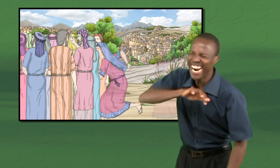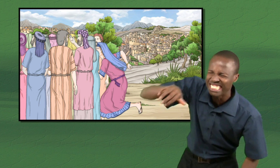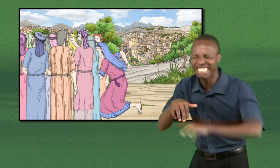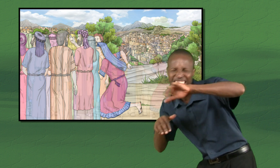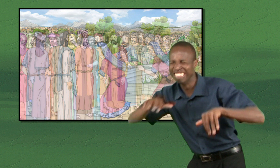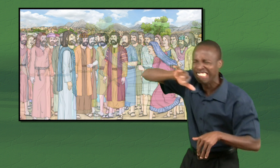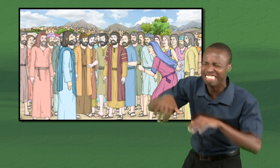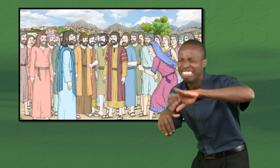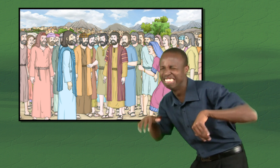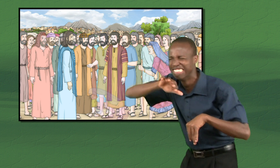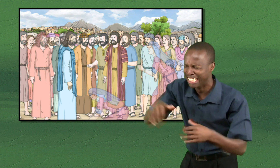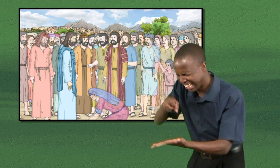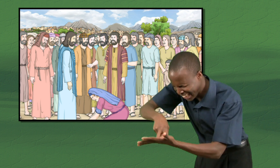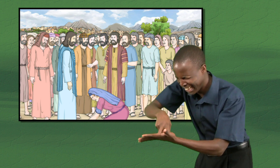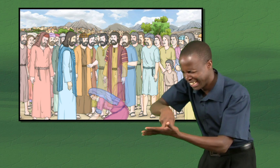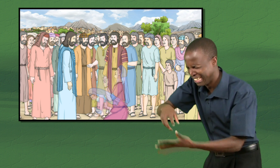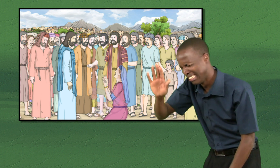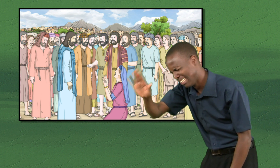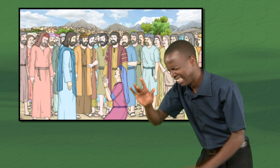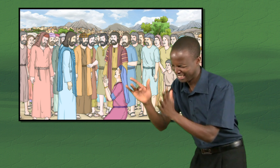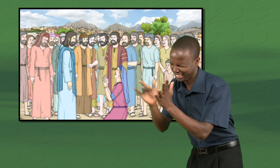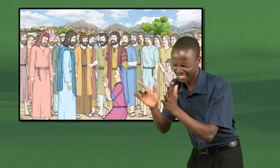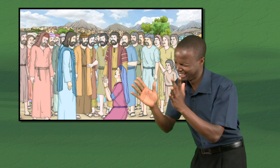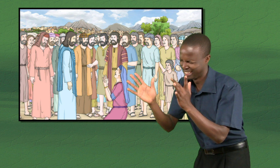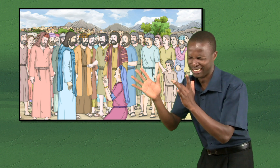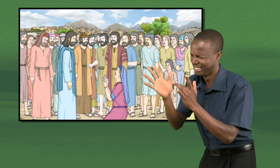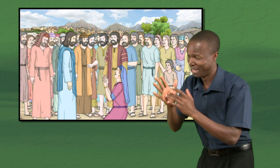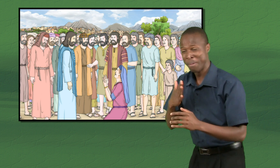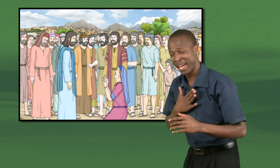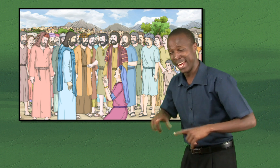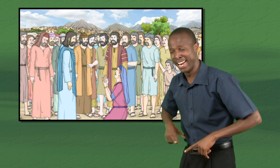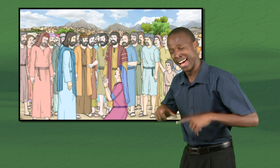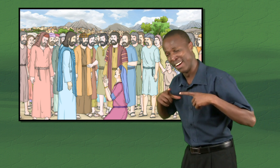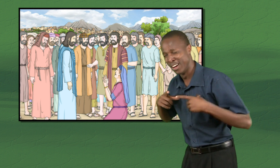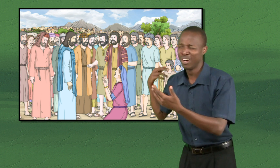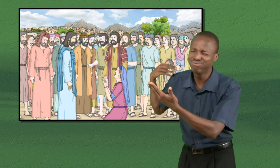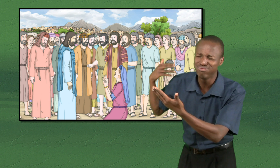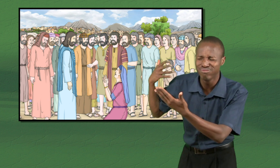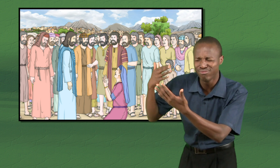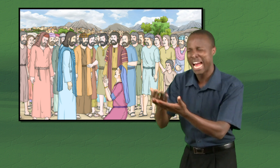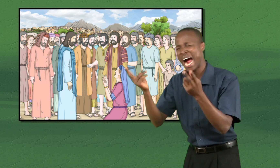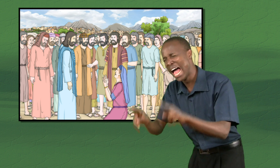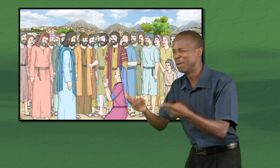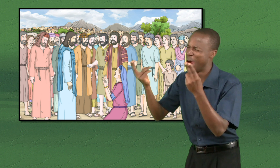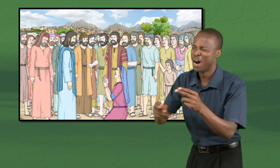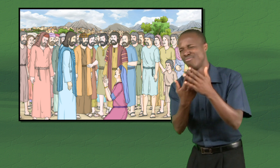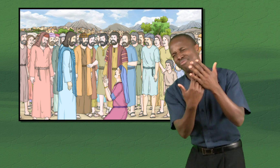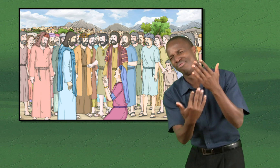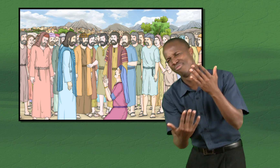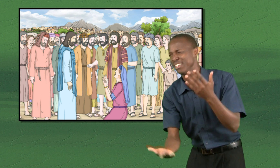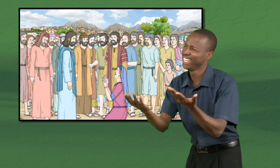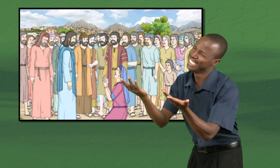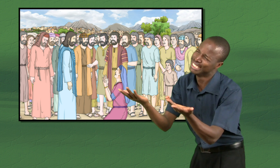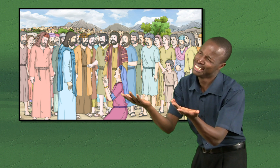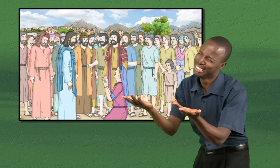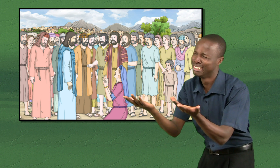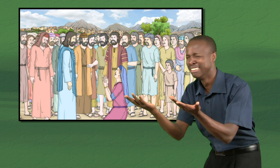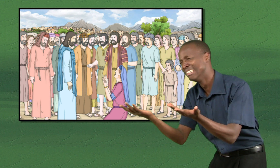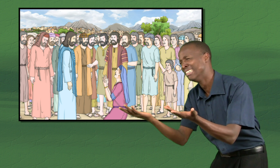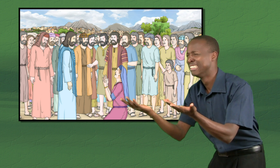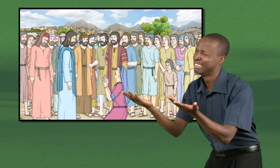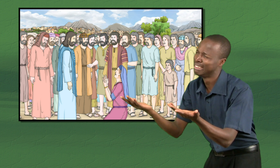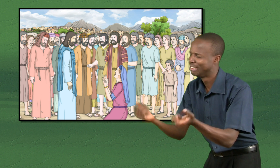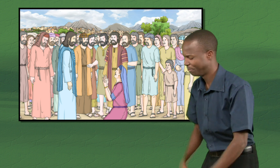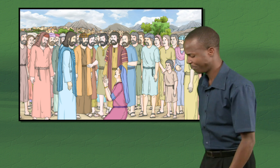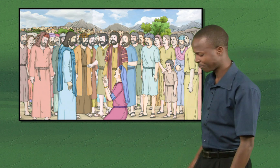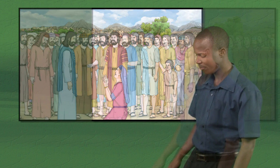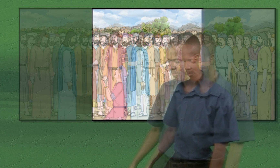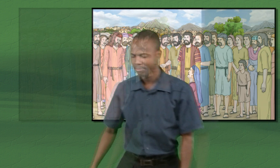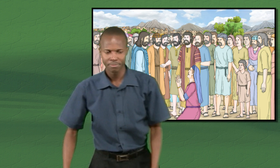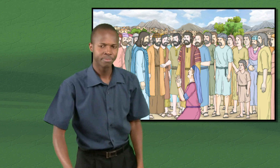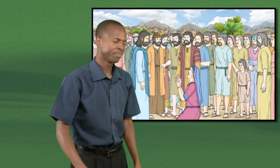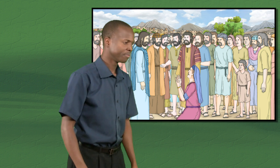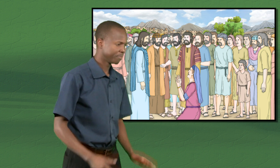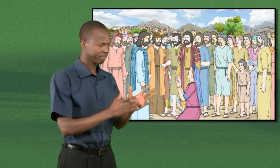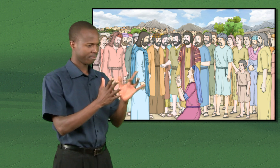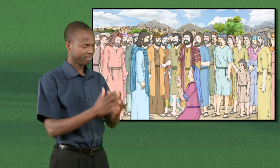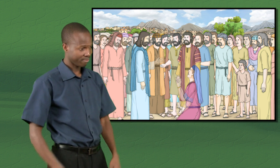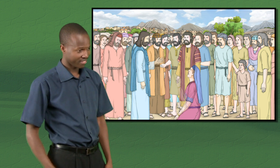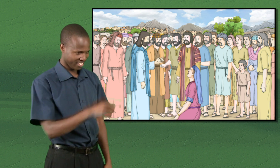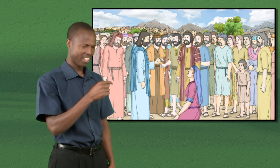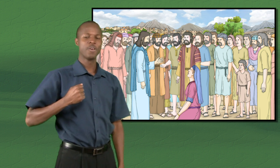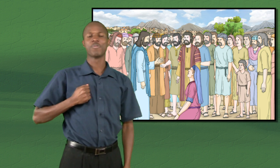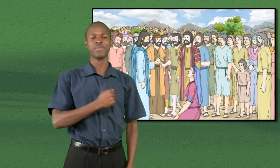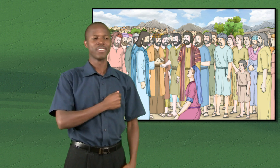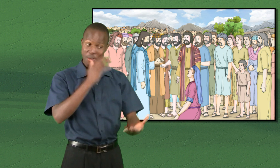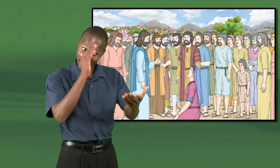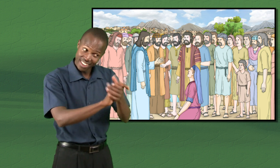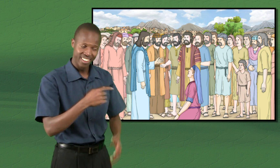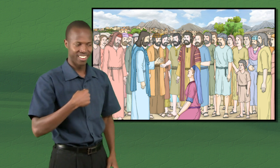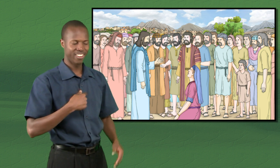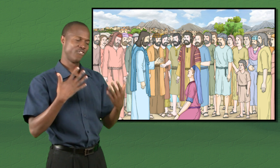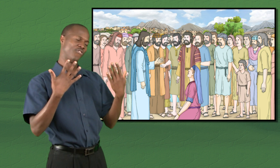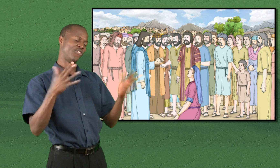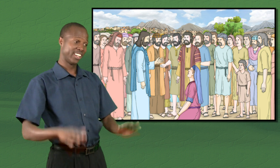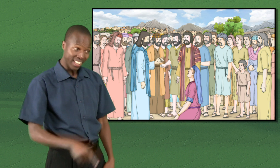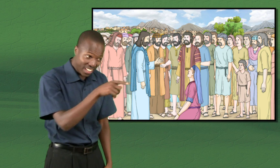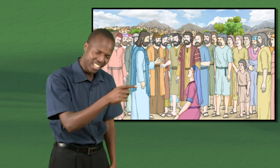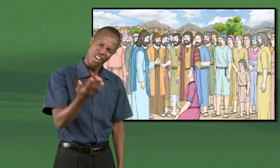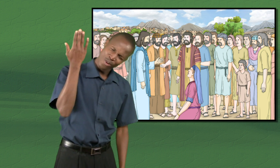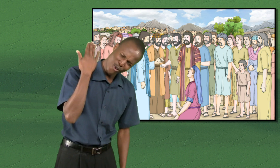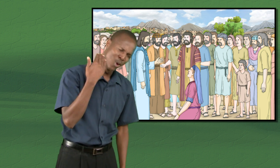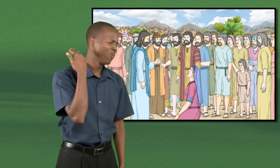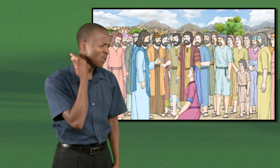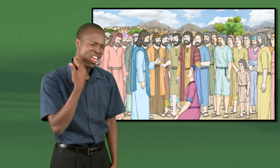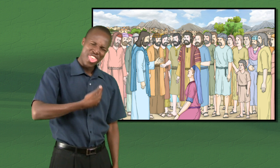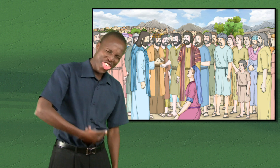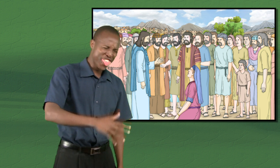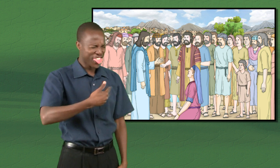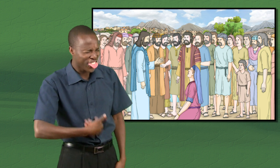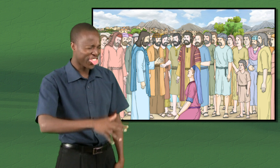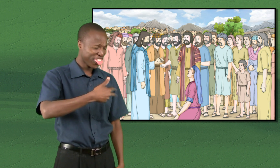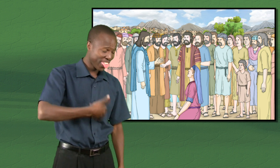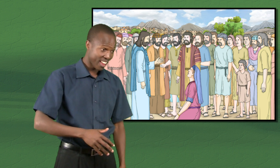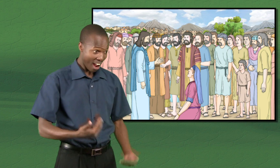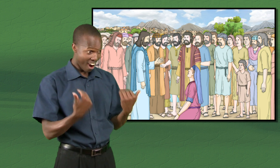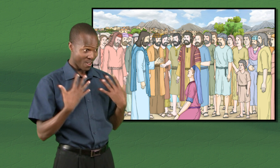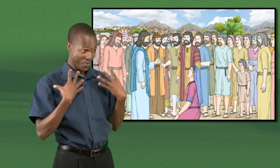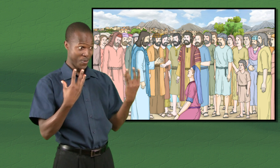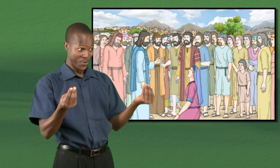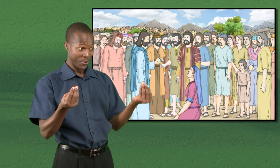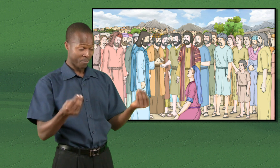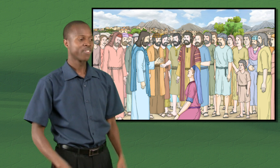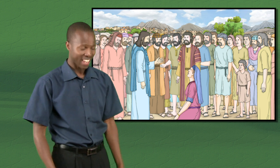Then the woman, knowing what had happened to her, came and fell down before Him trembling in fear, and she told Him the whole truth.